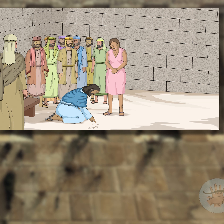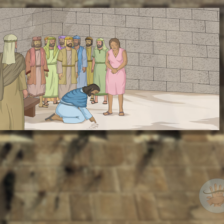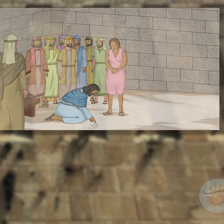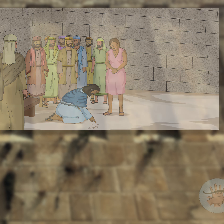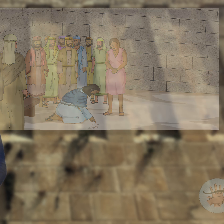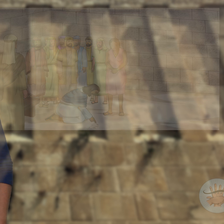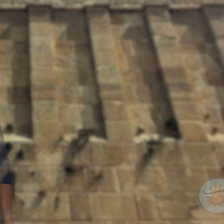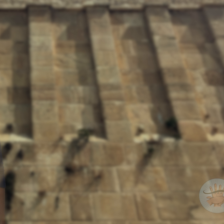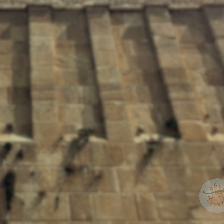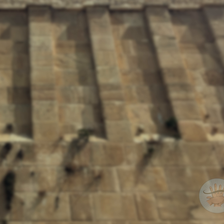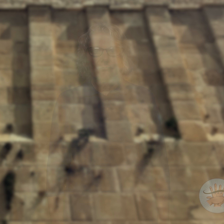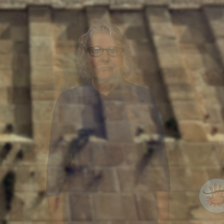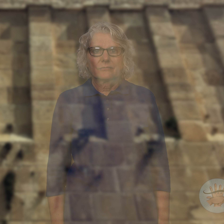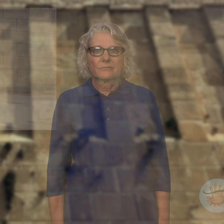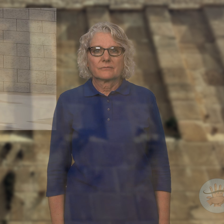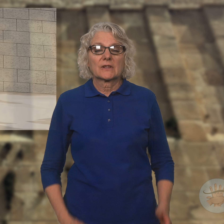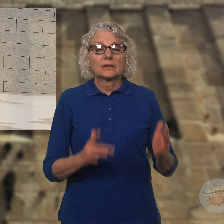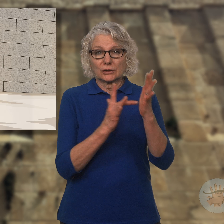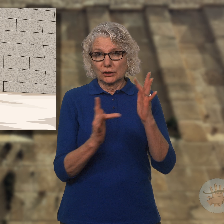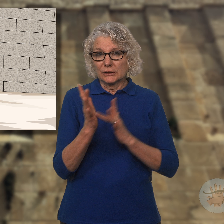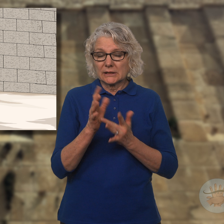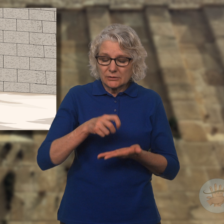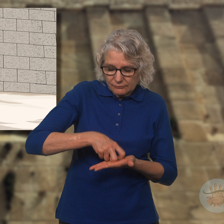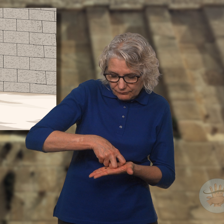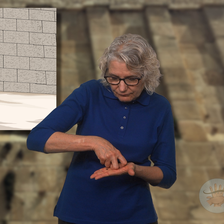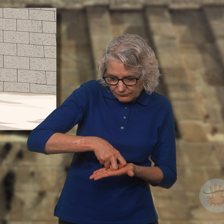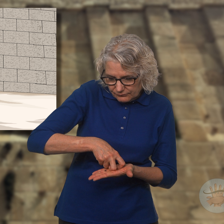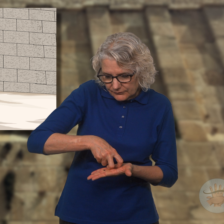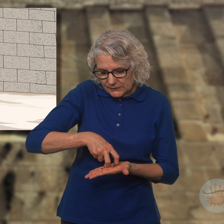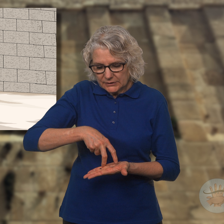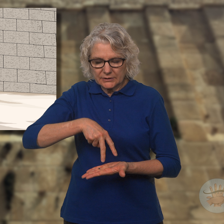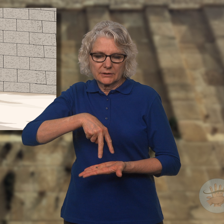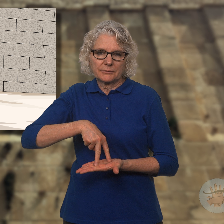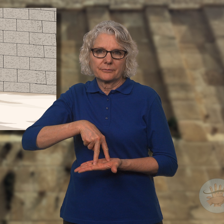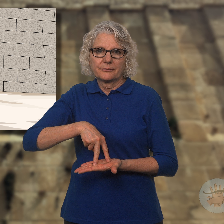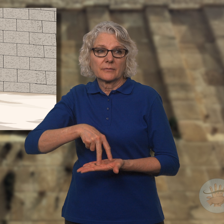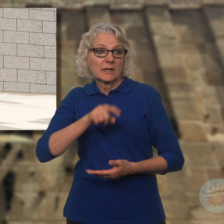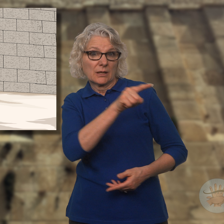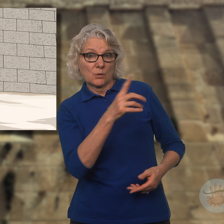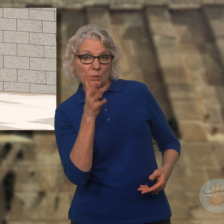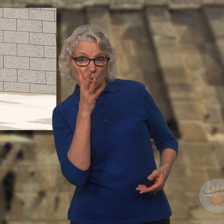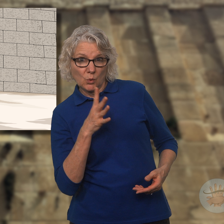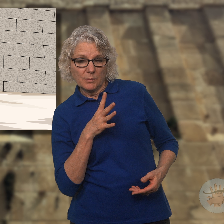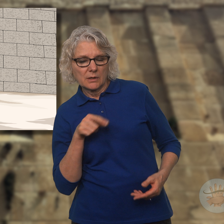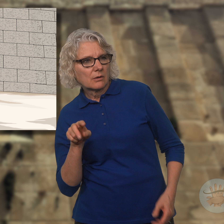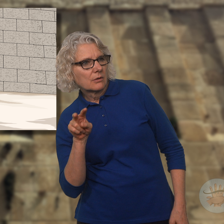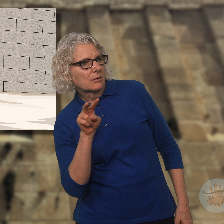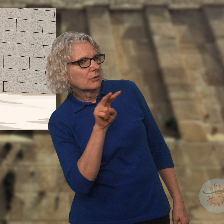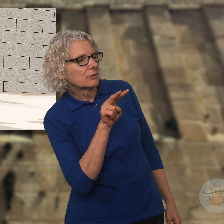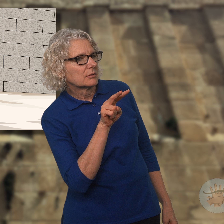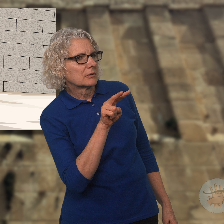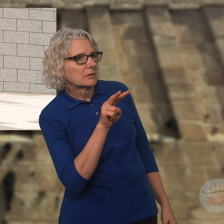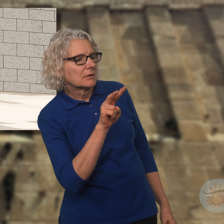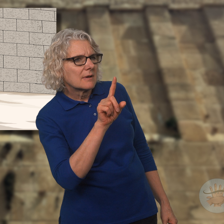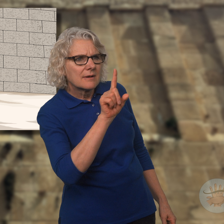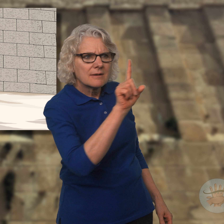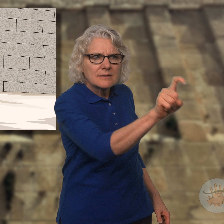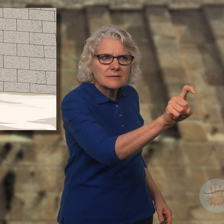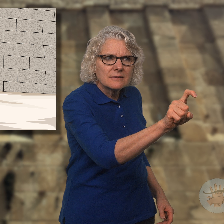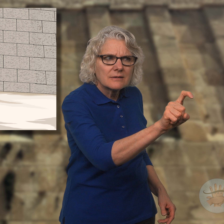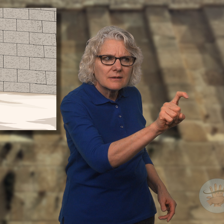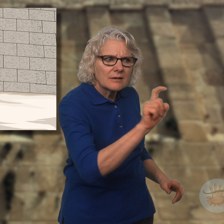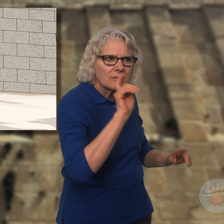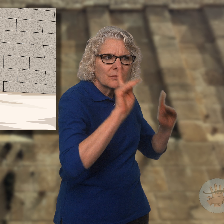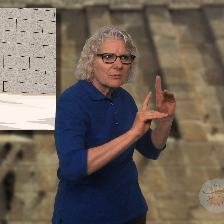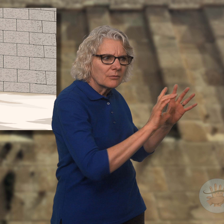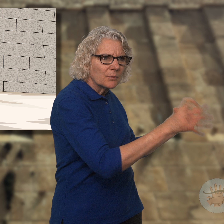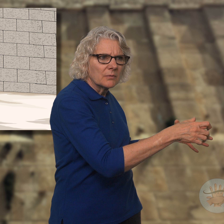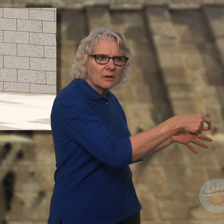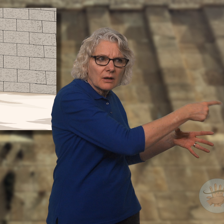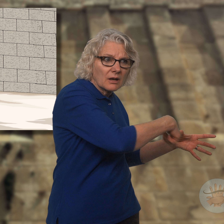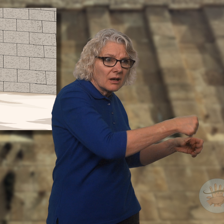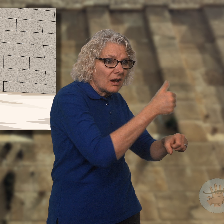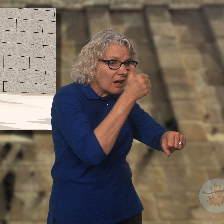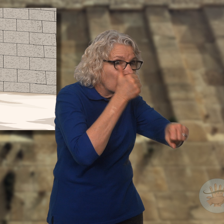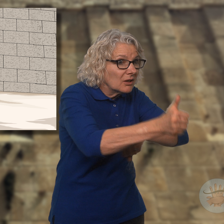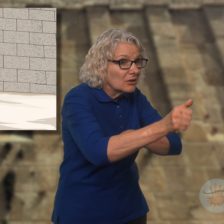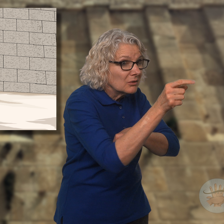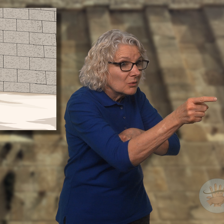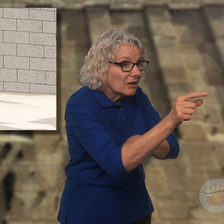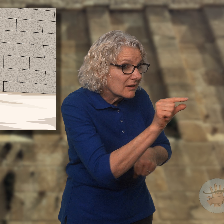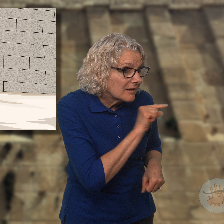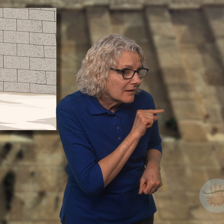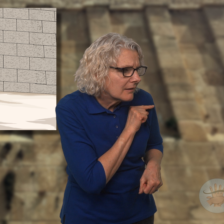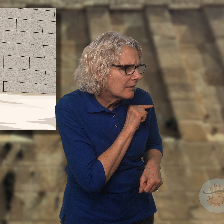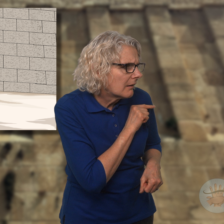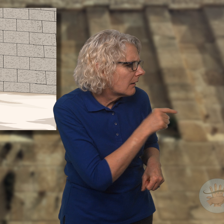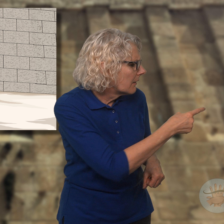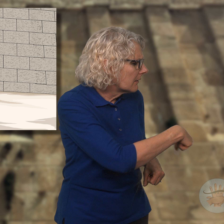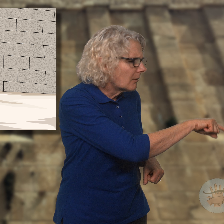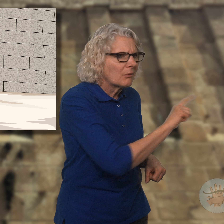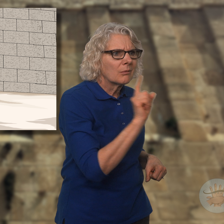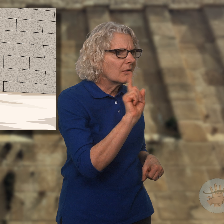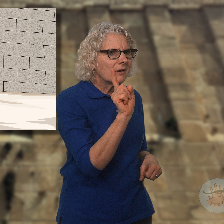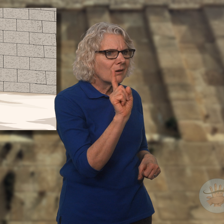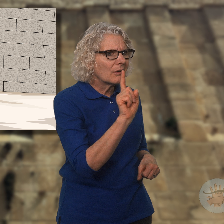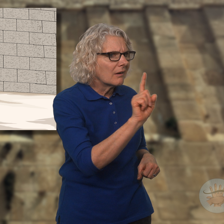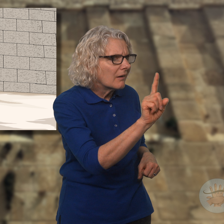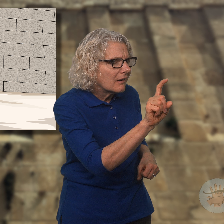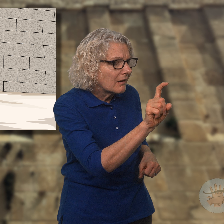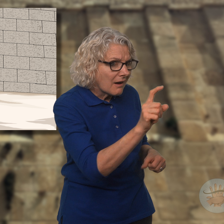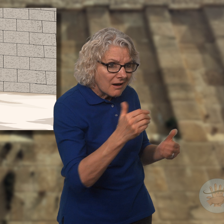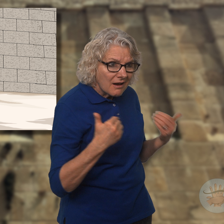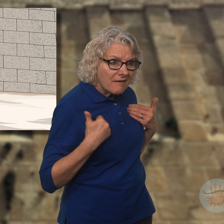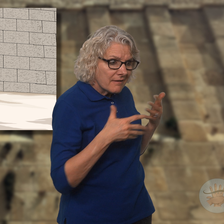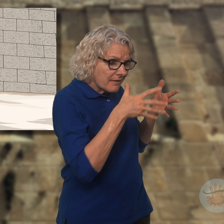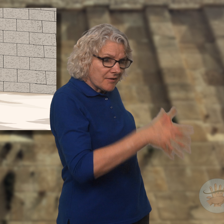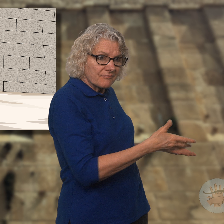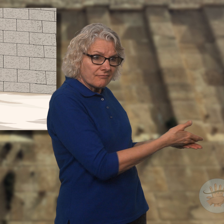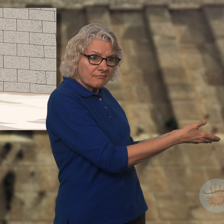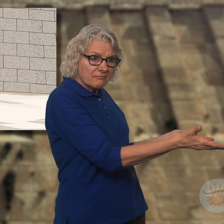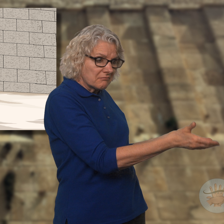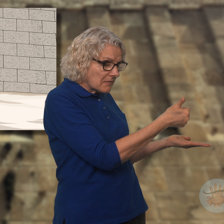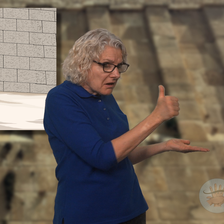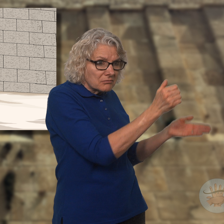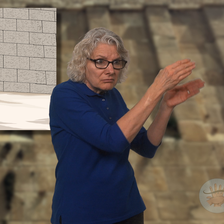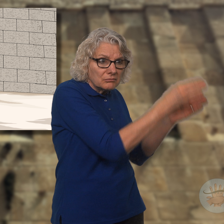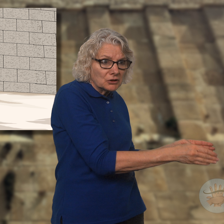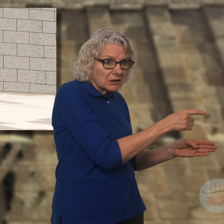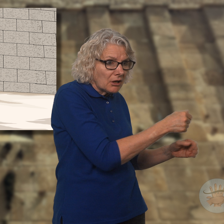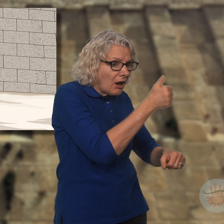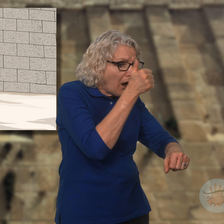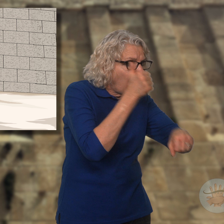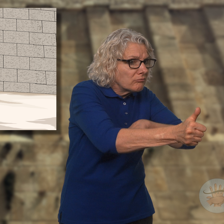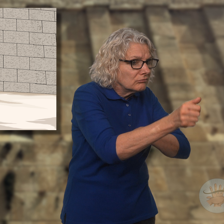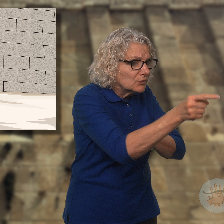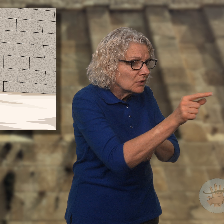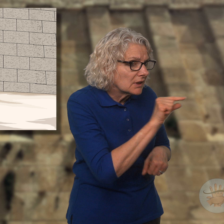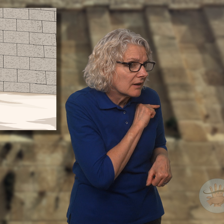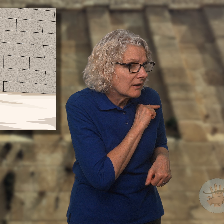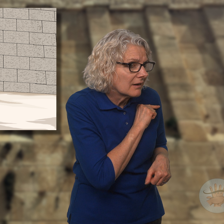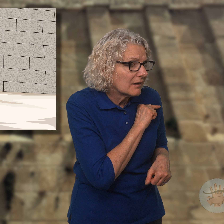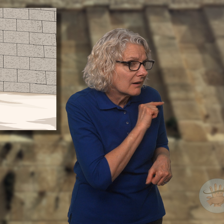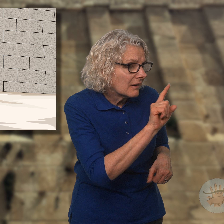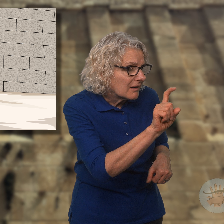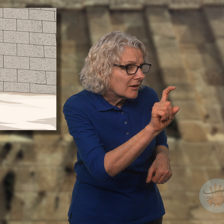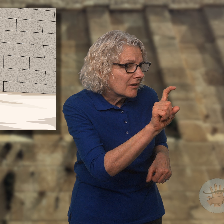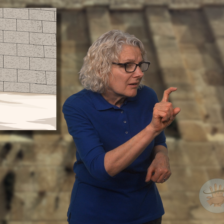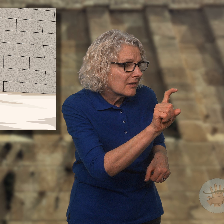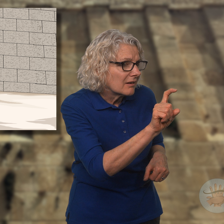Then Jesus straightened up and asked her, “Woman, where are your accusers?